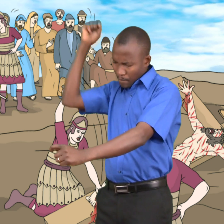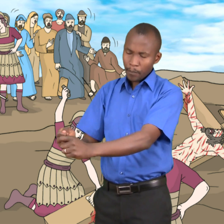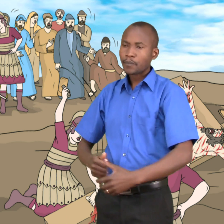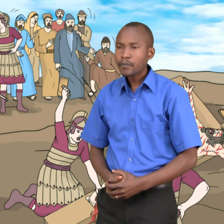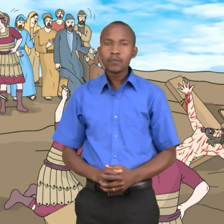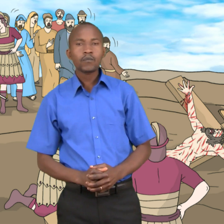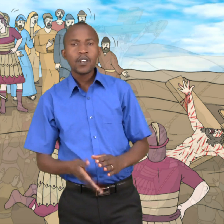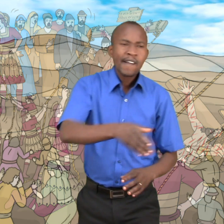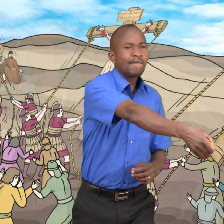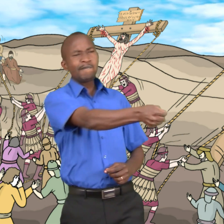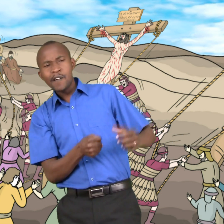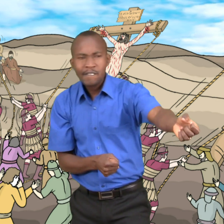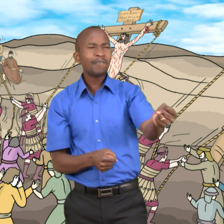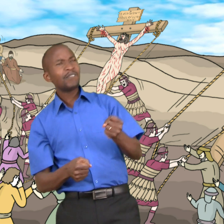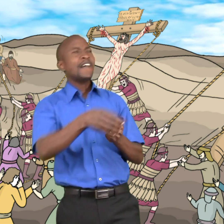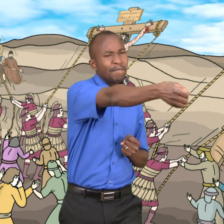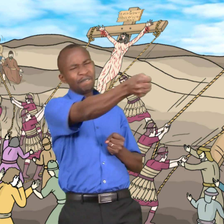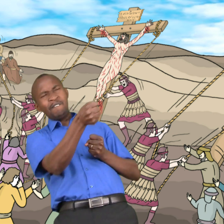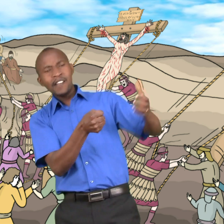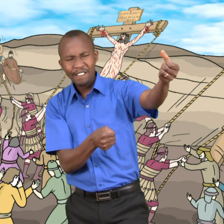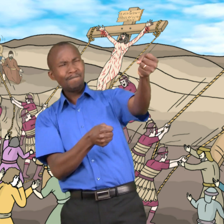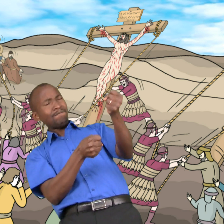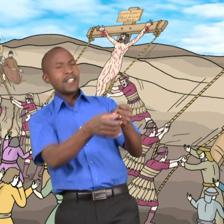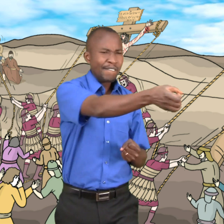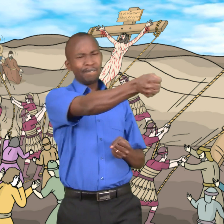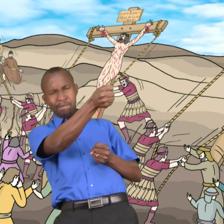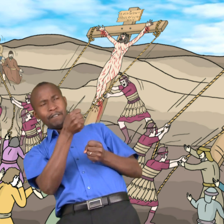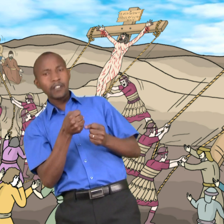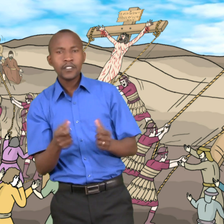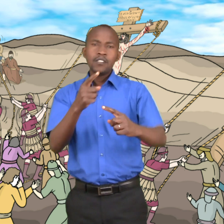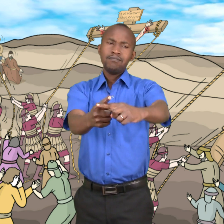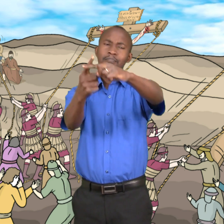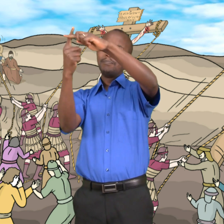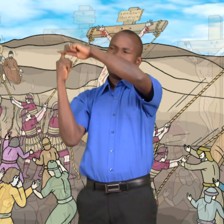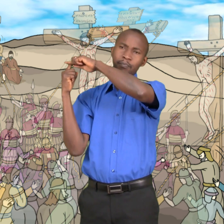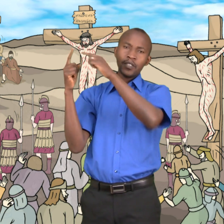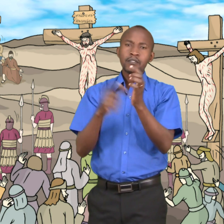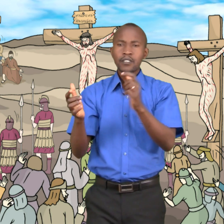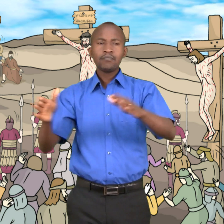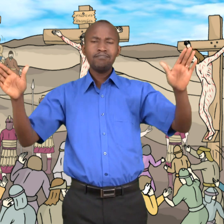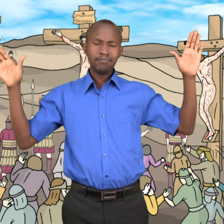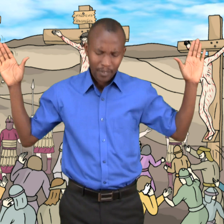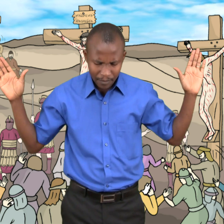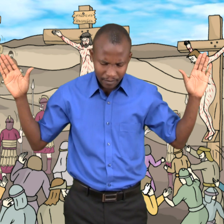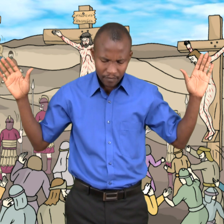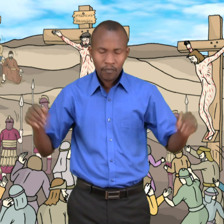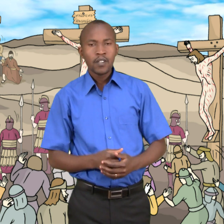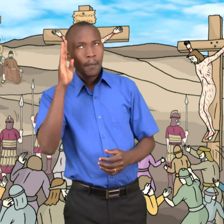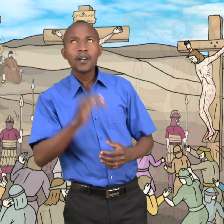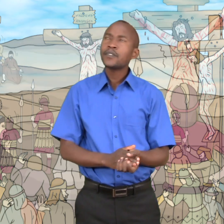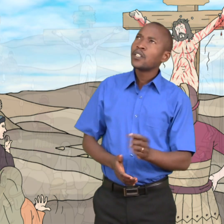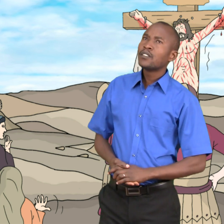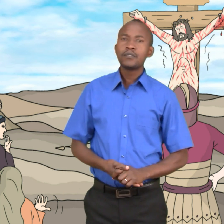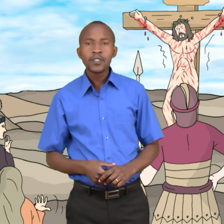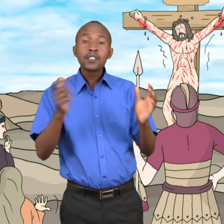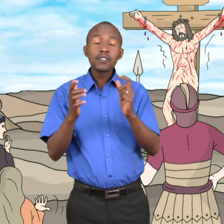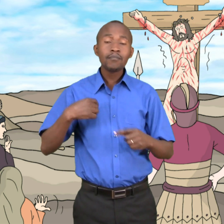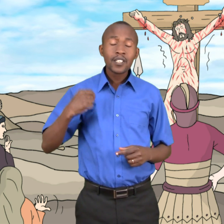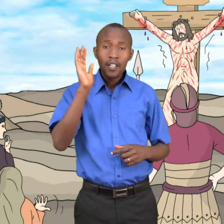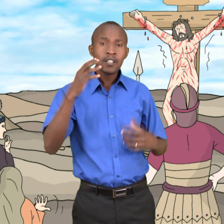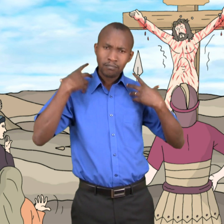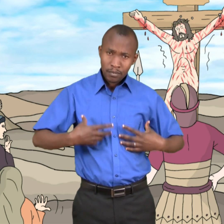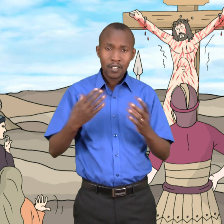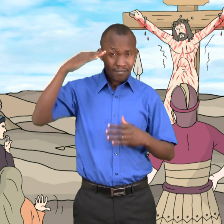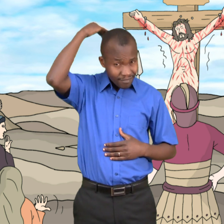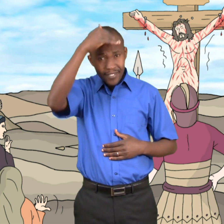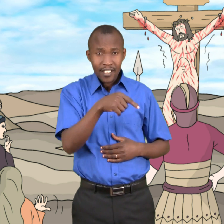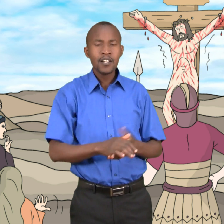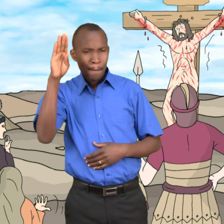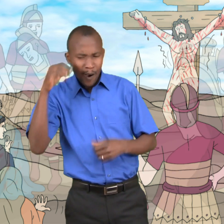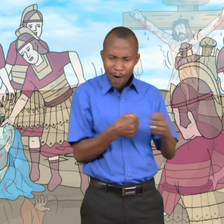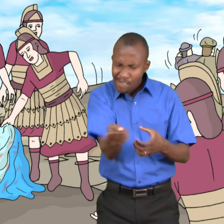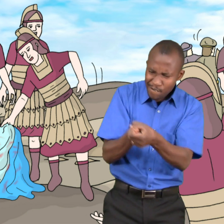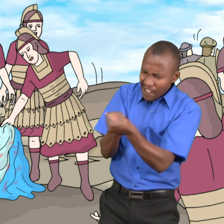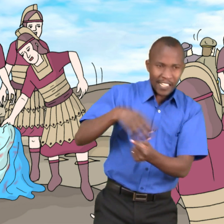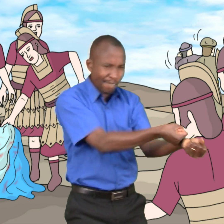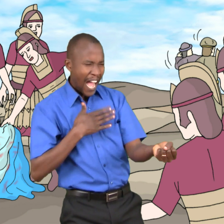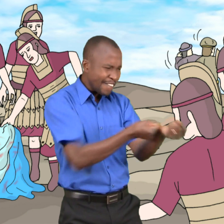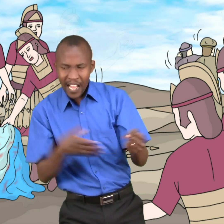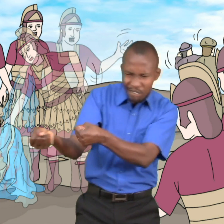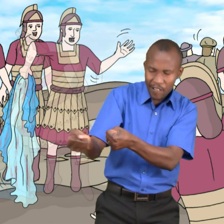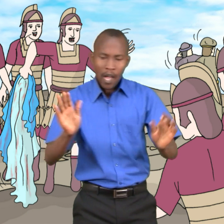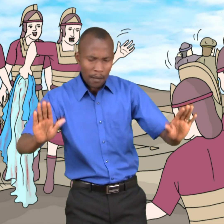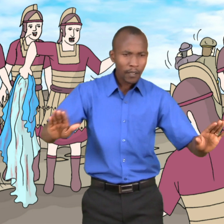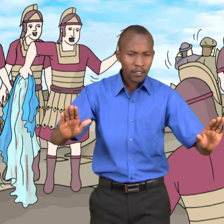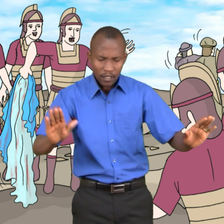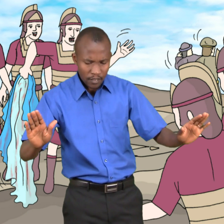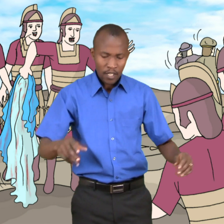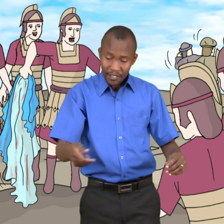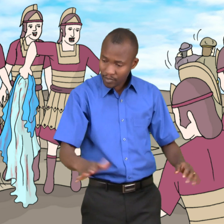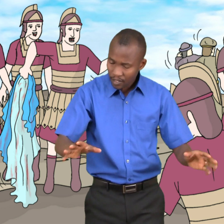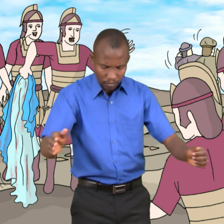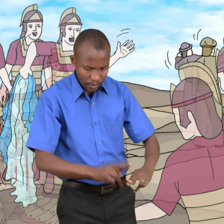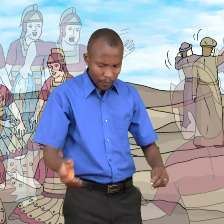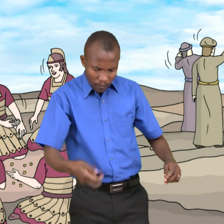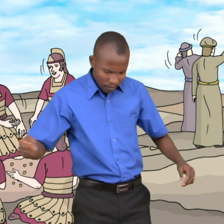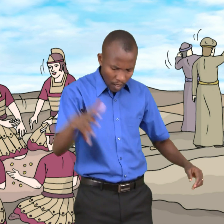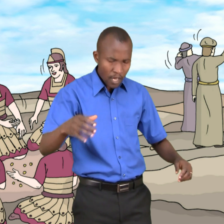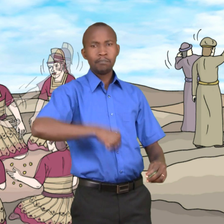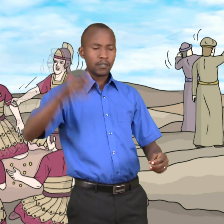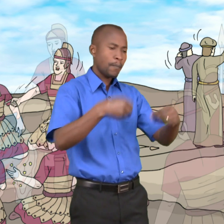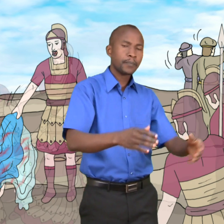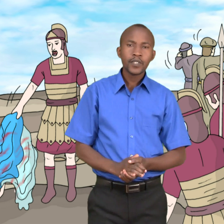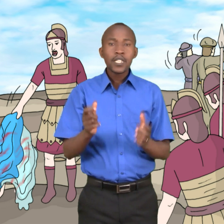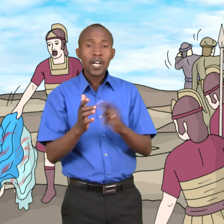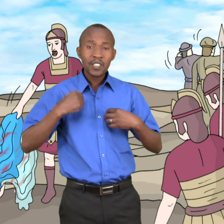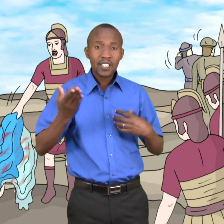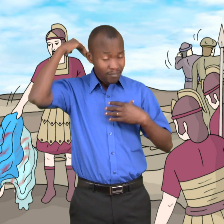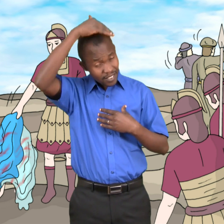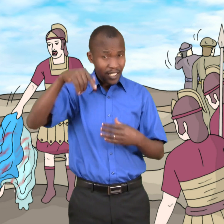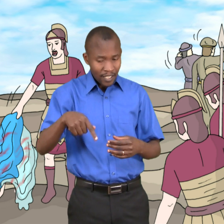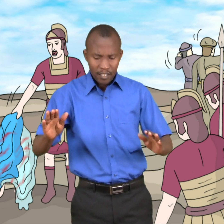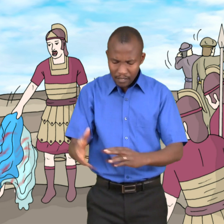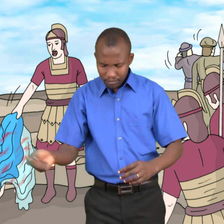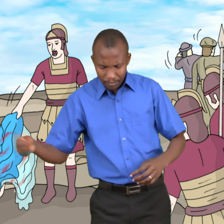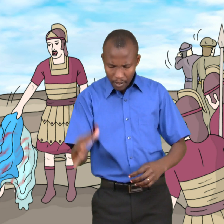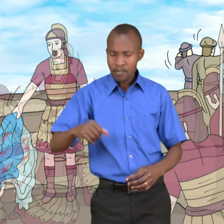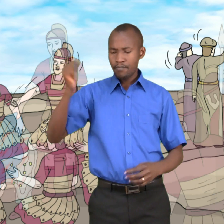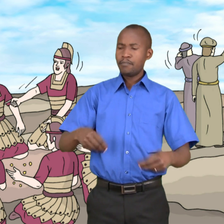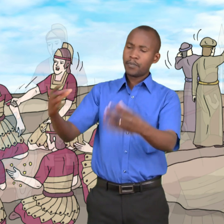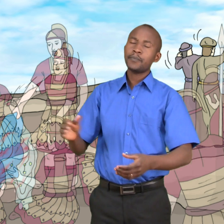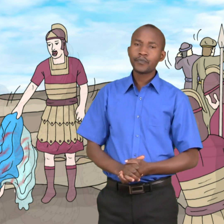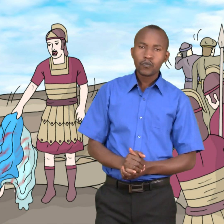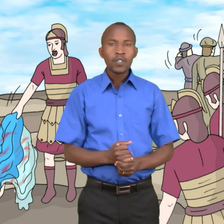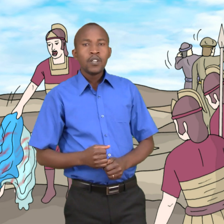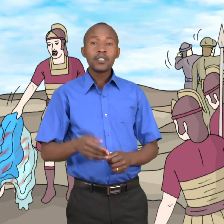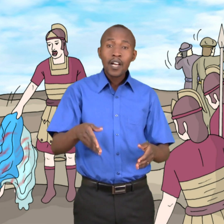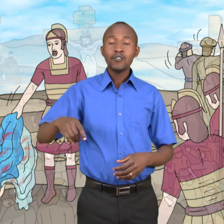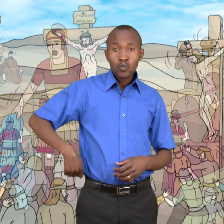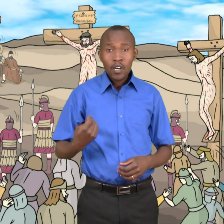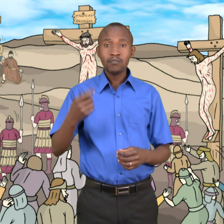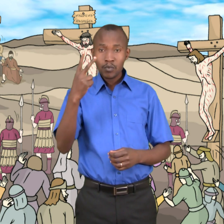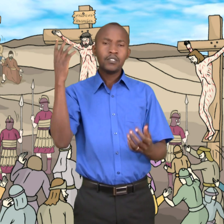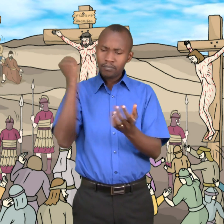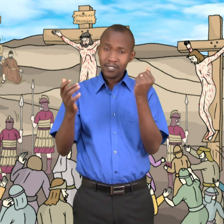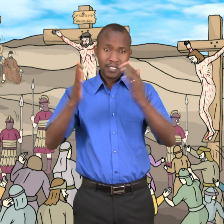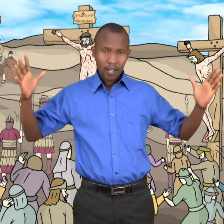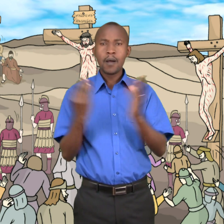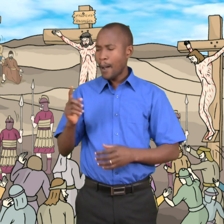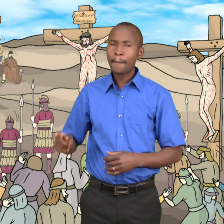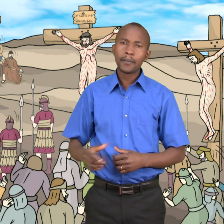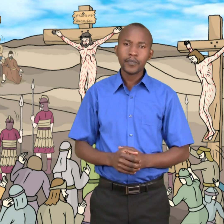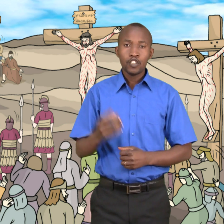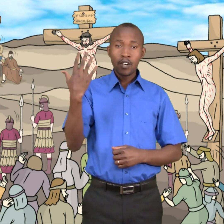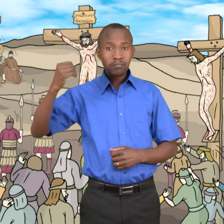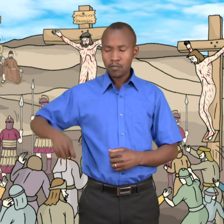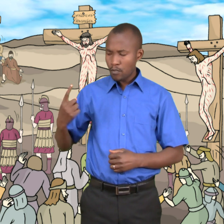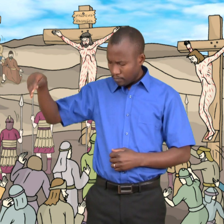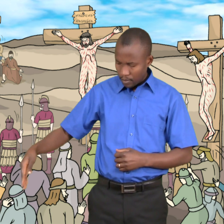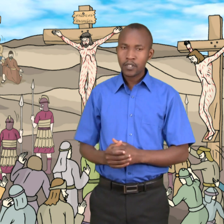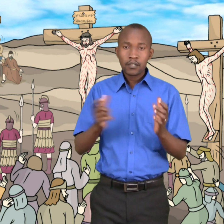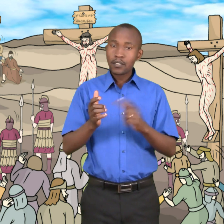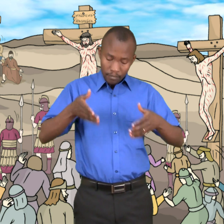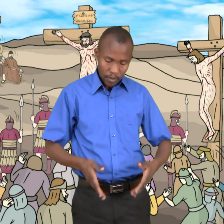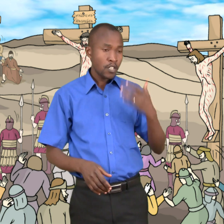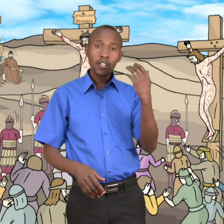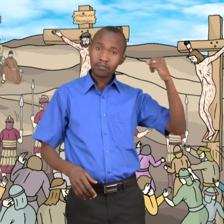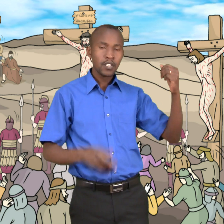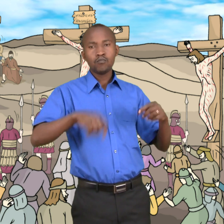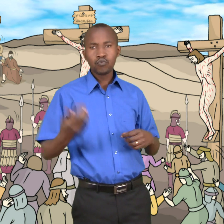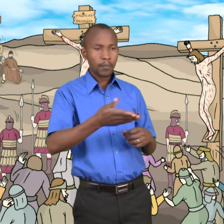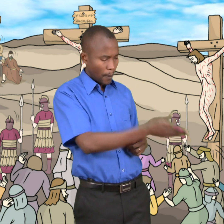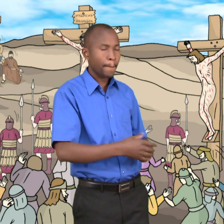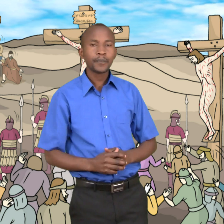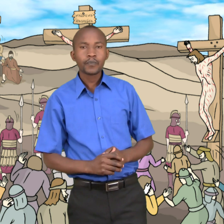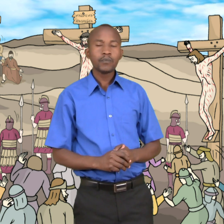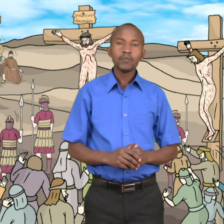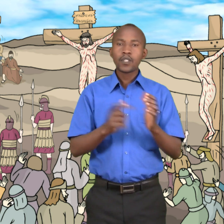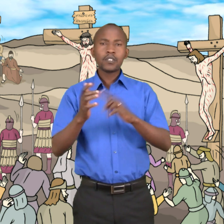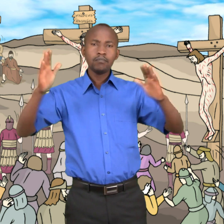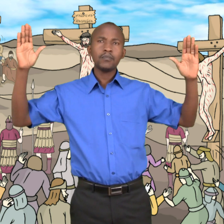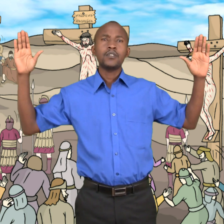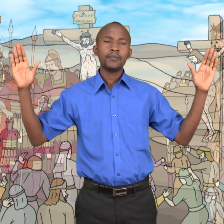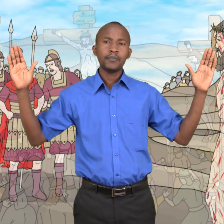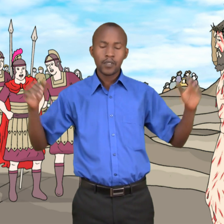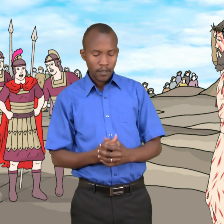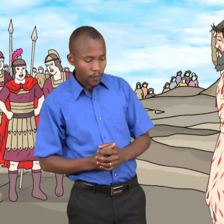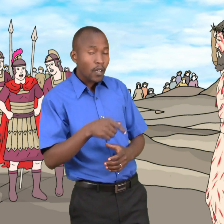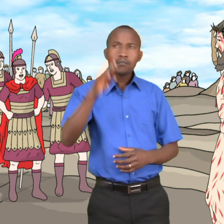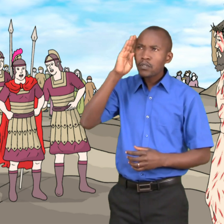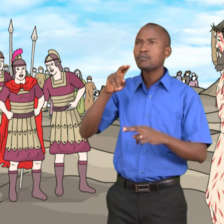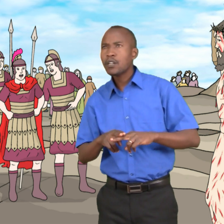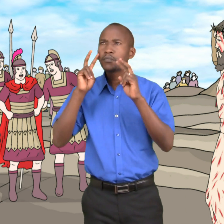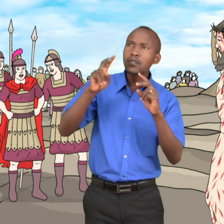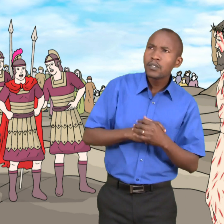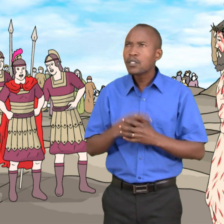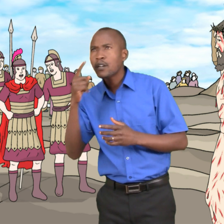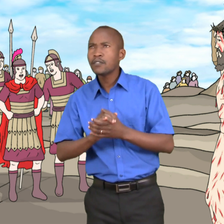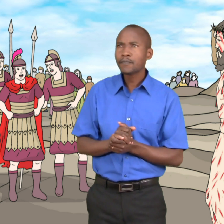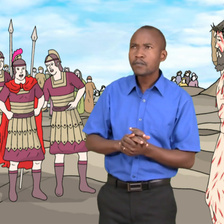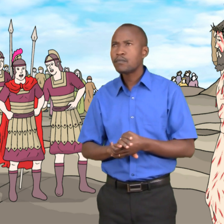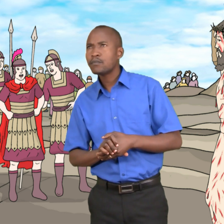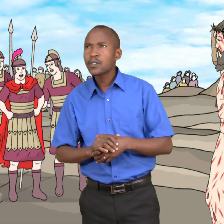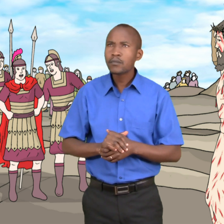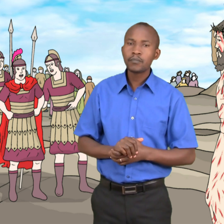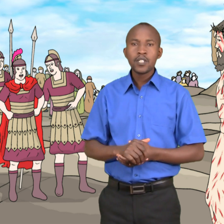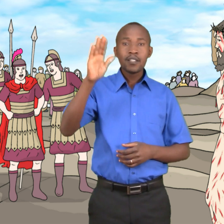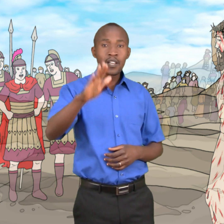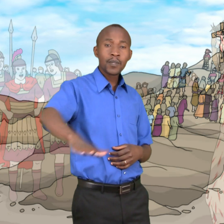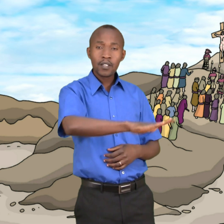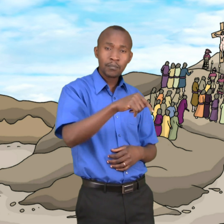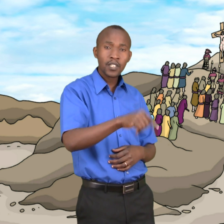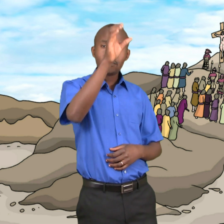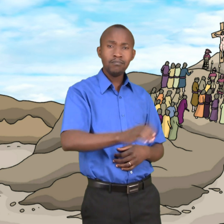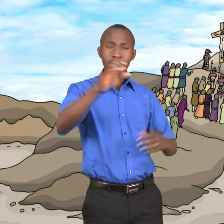Two robbers were crucified with Him, one on His right hand and the other on His left.